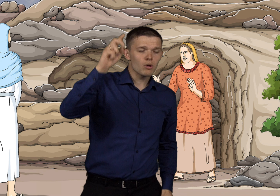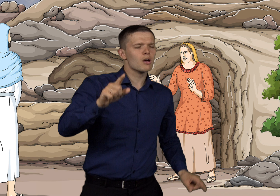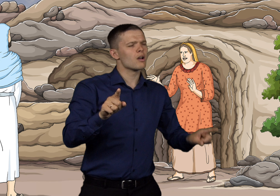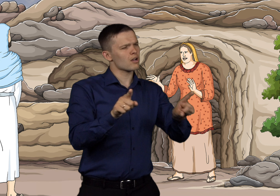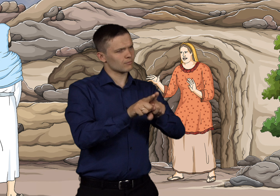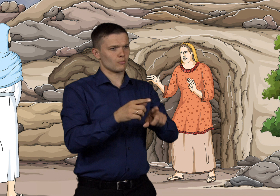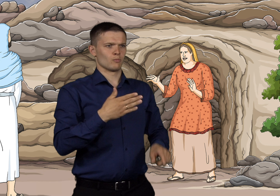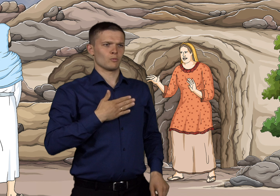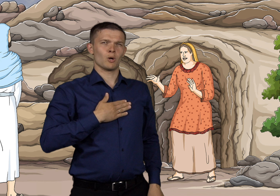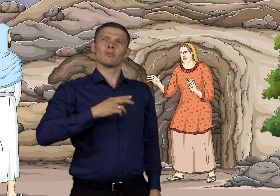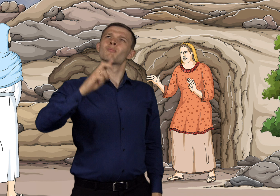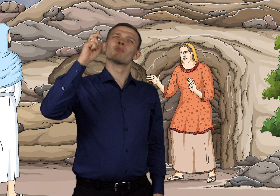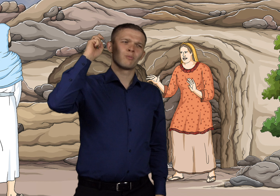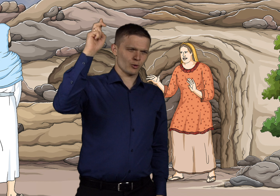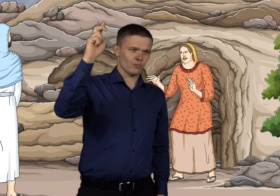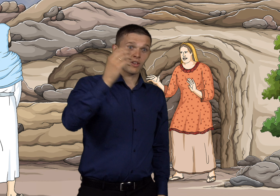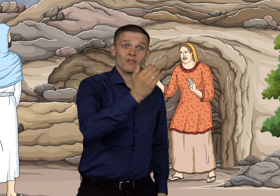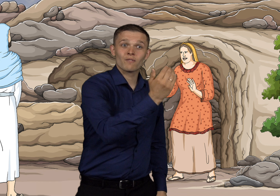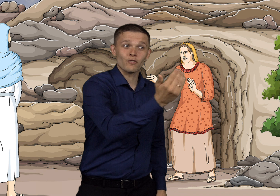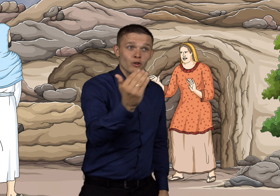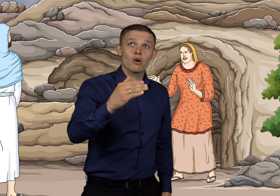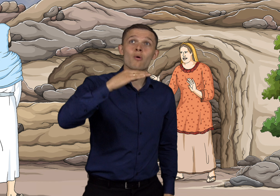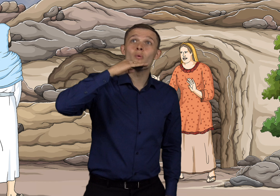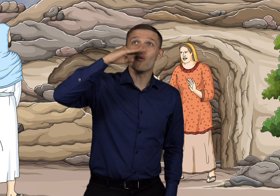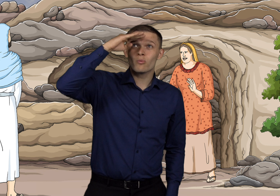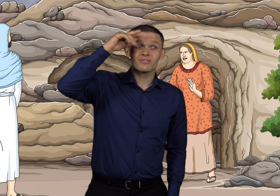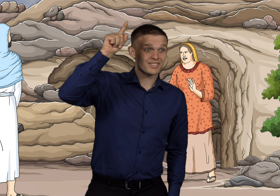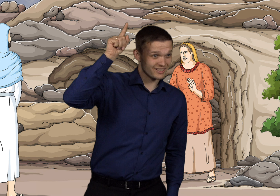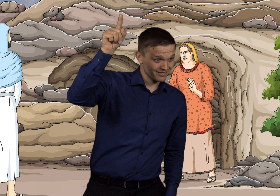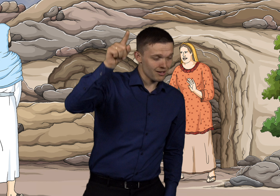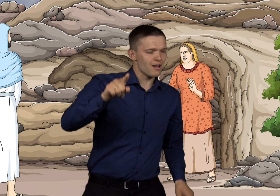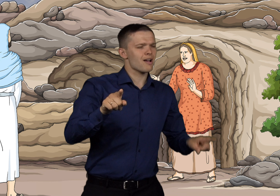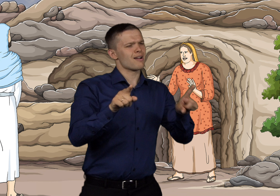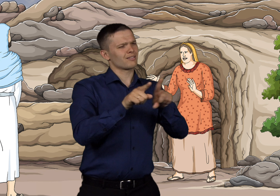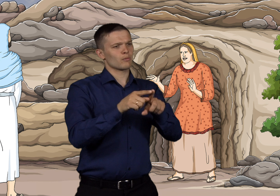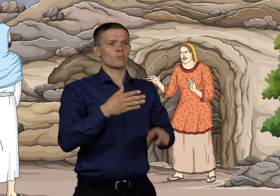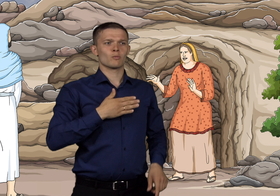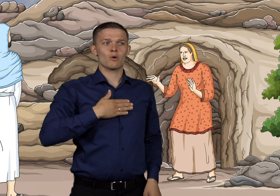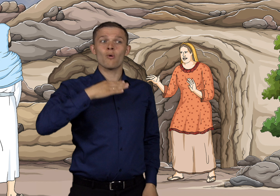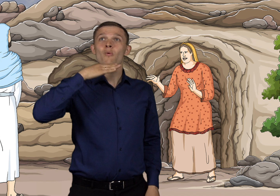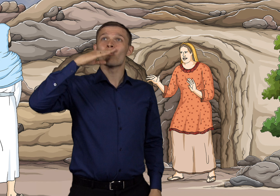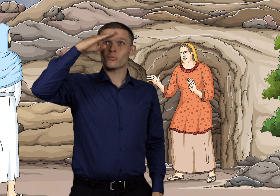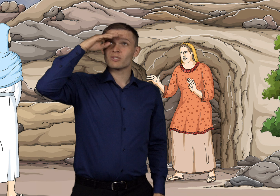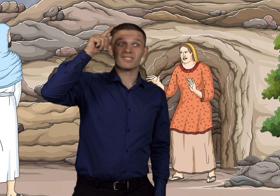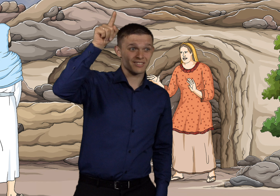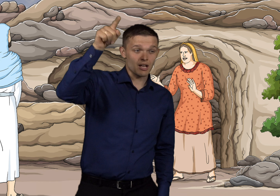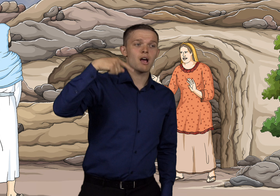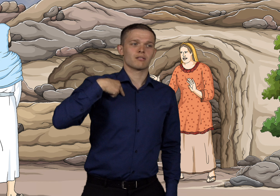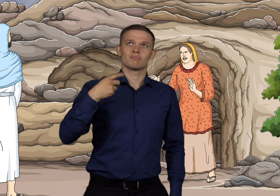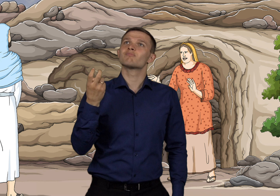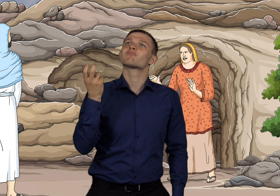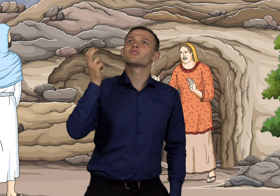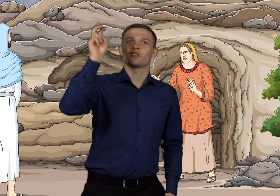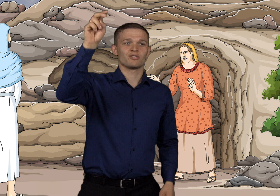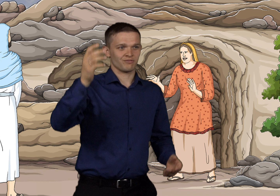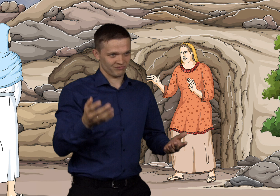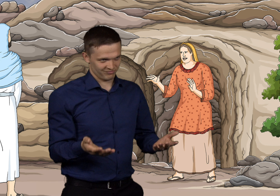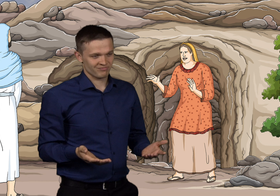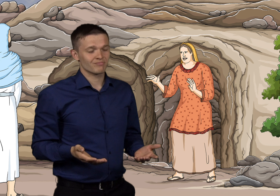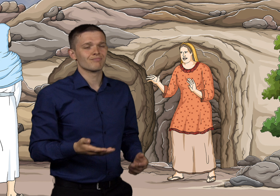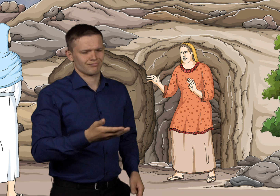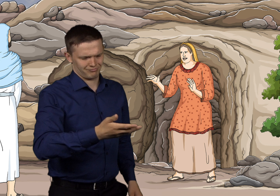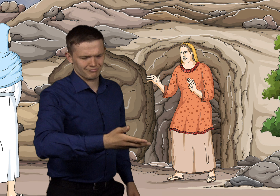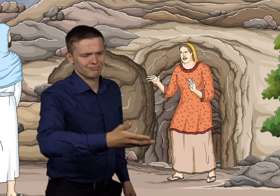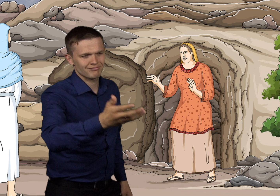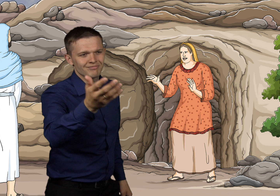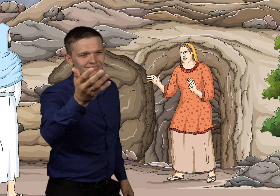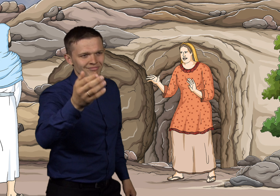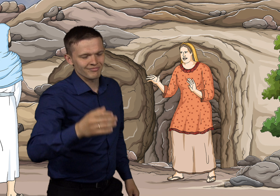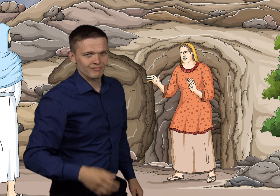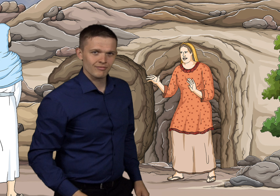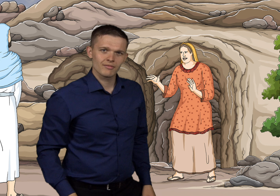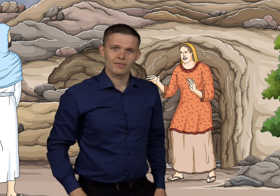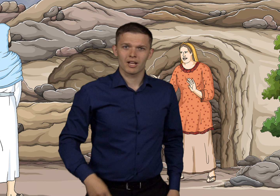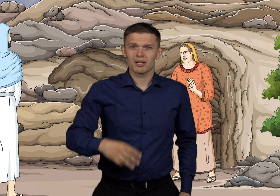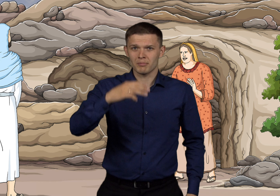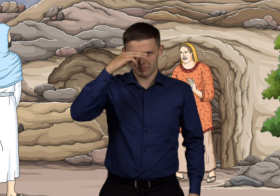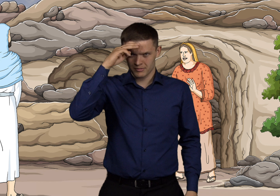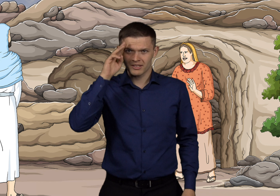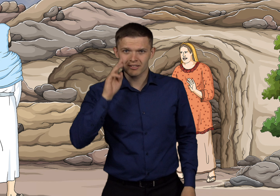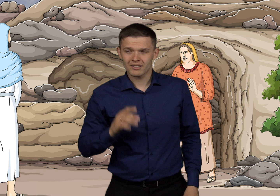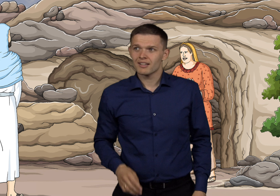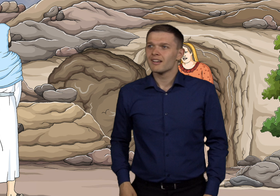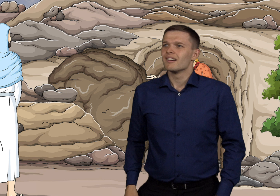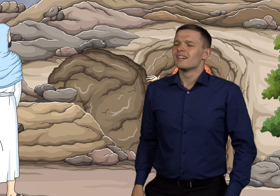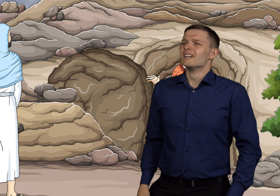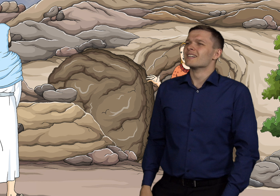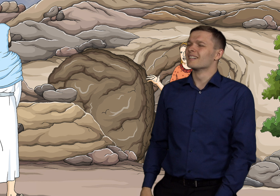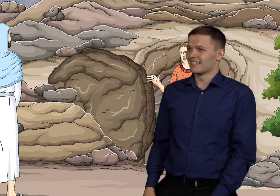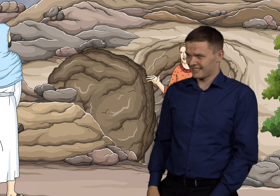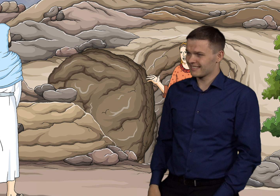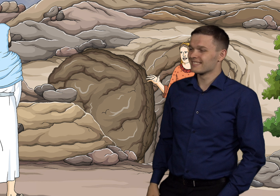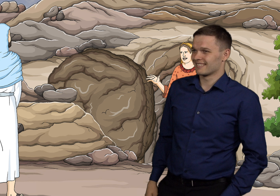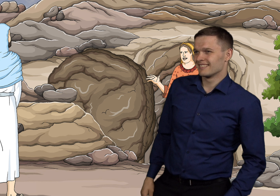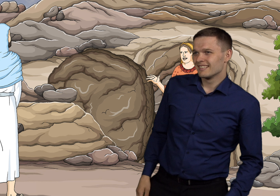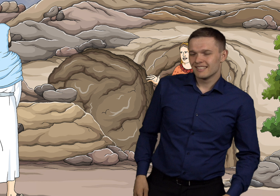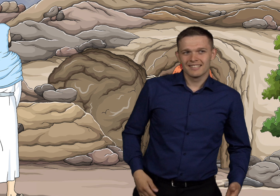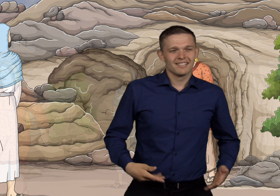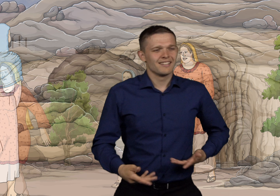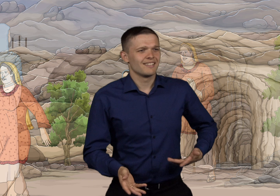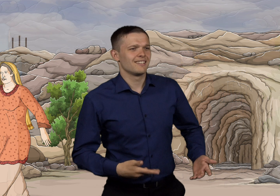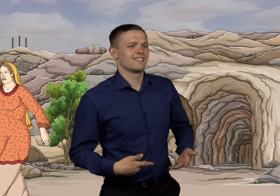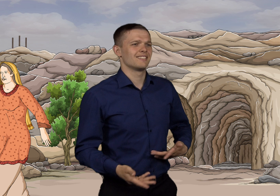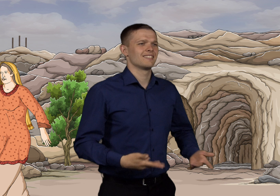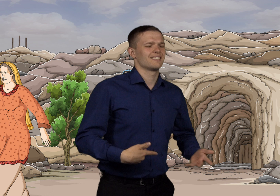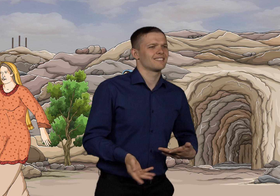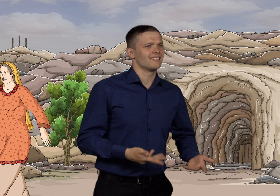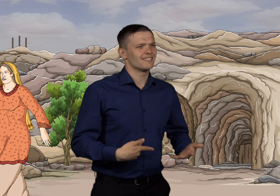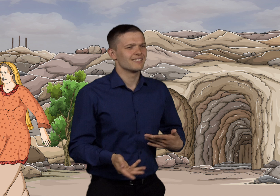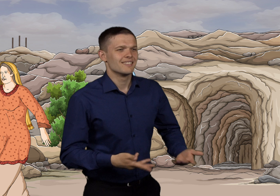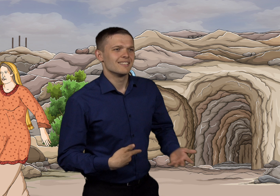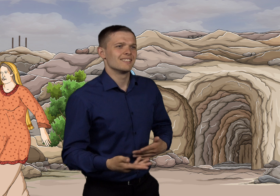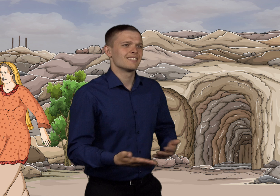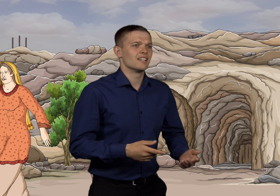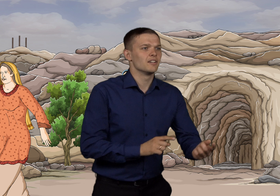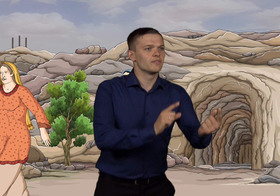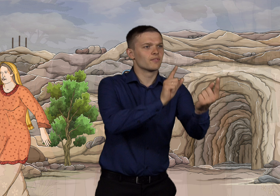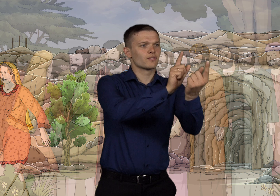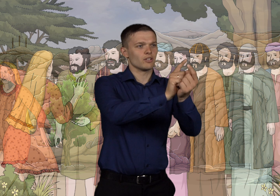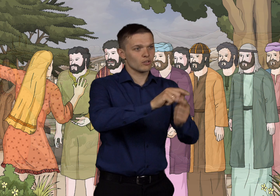“Do not cling to Me,” Jesus said, “for I have not yet ascended to the Father.